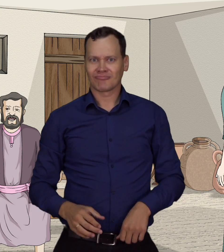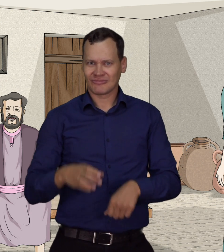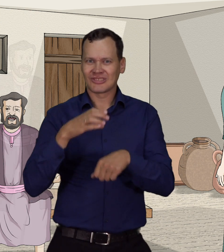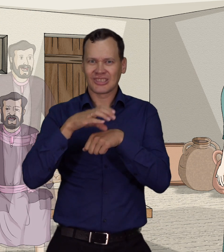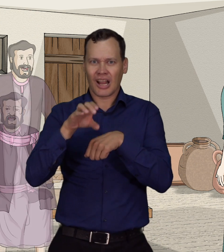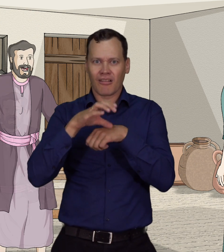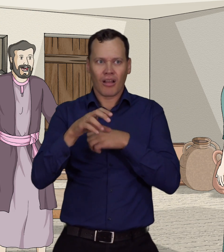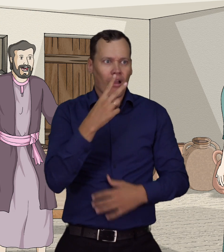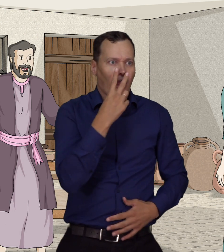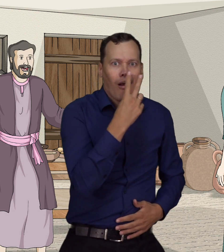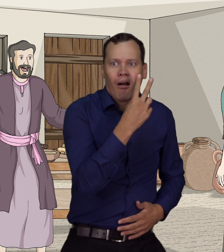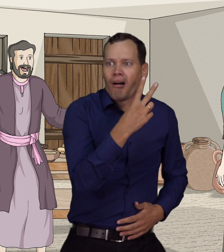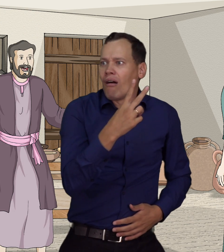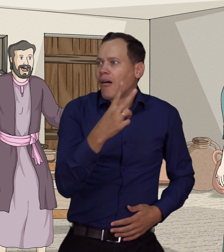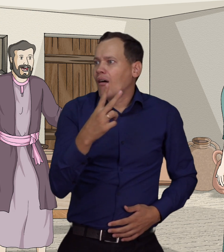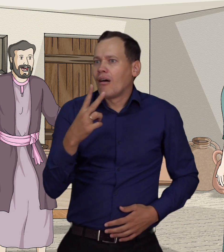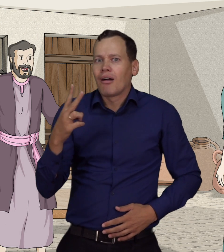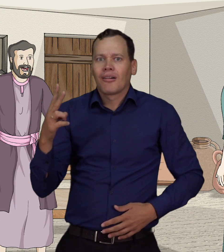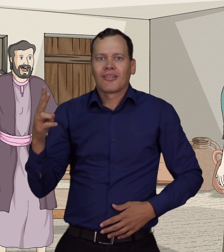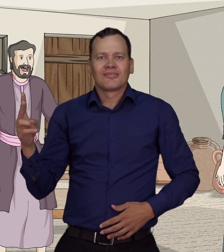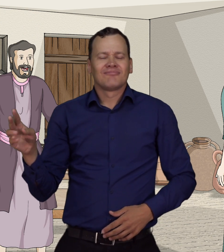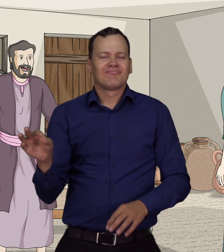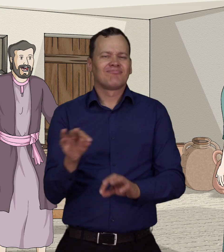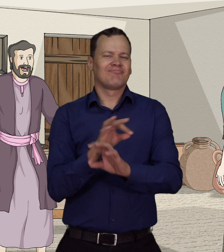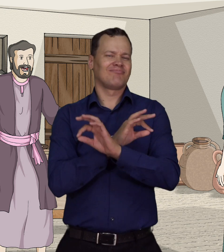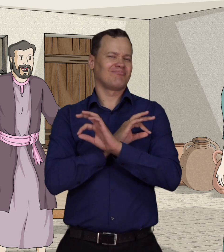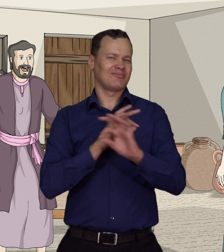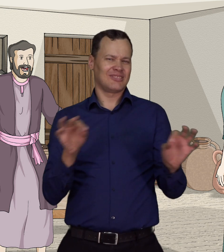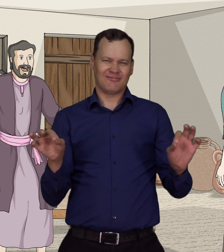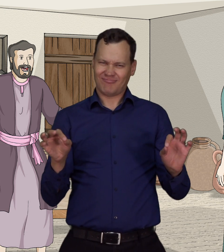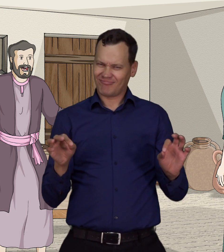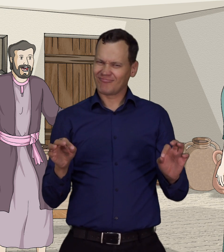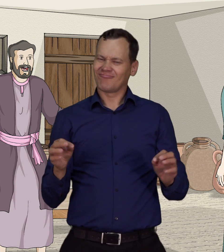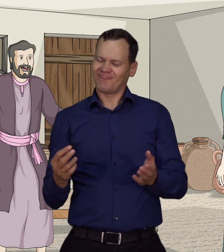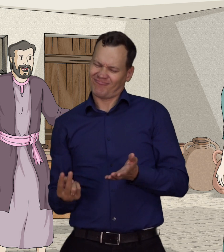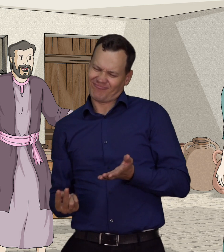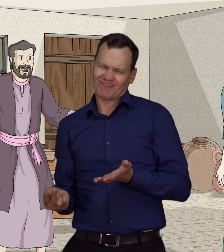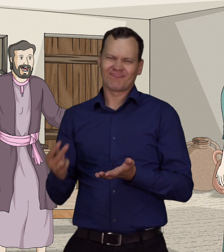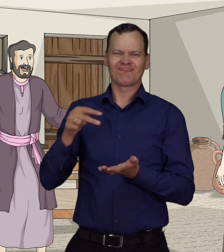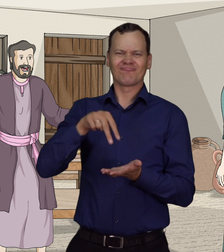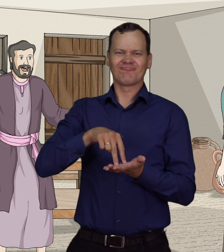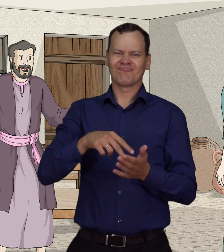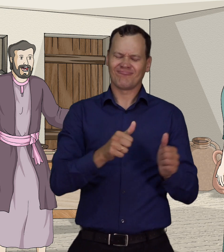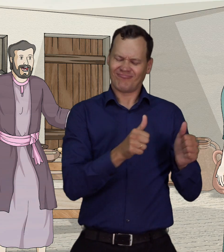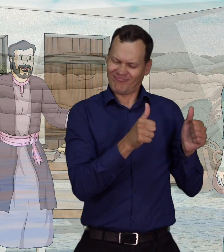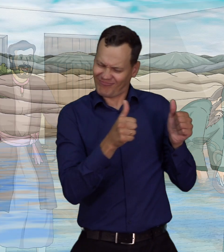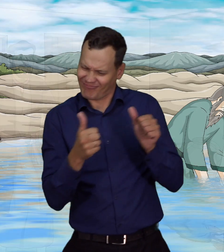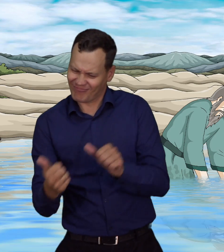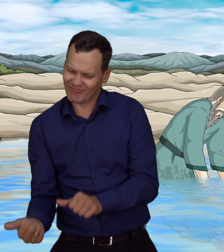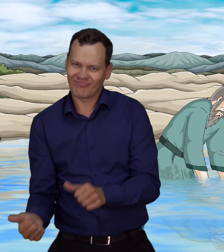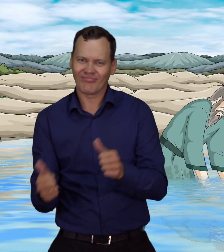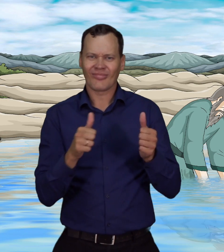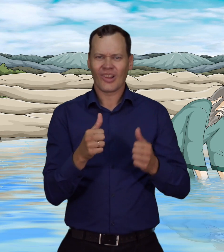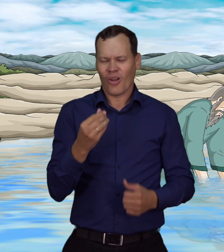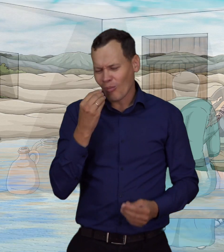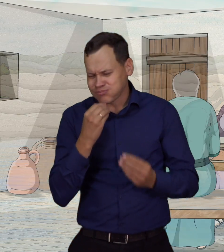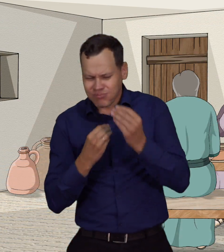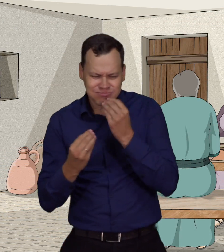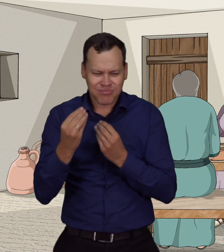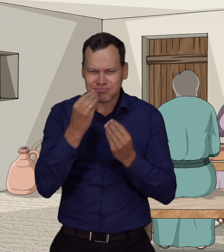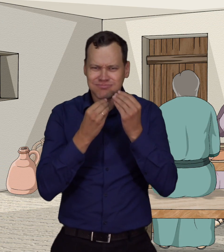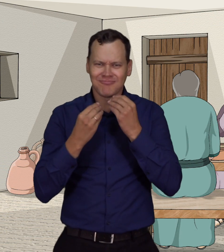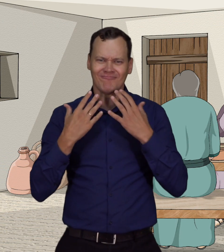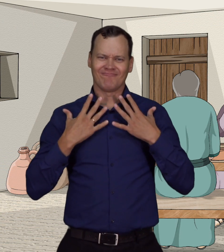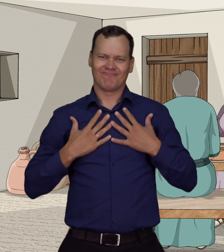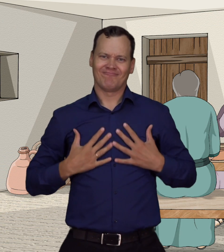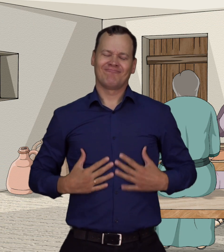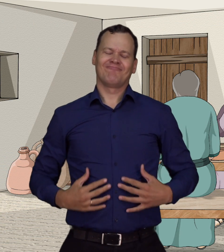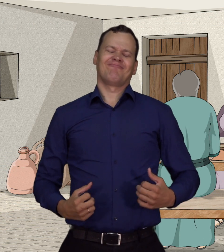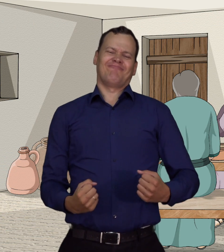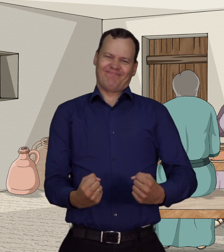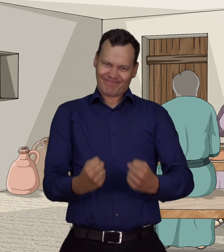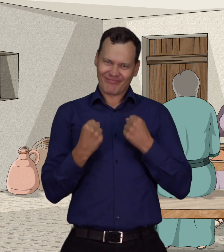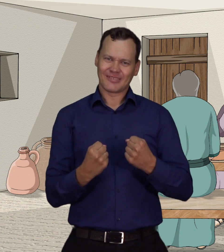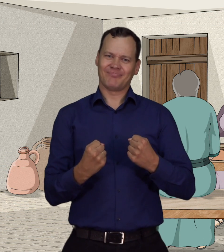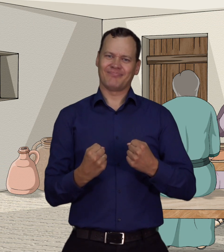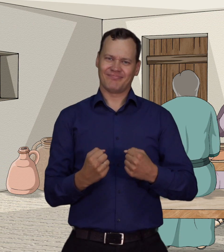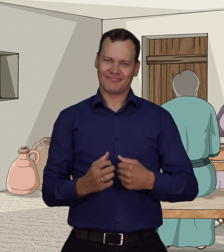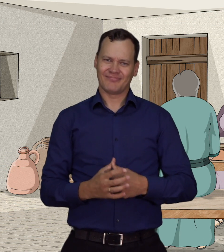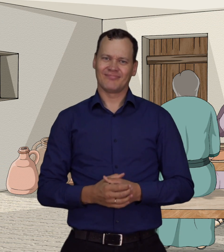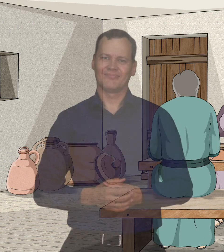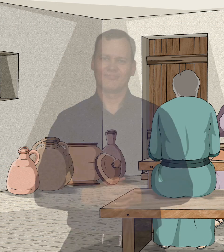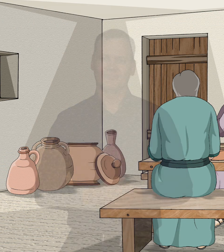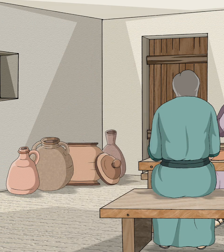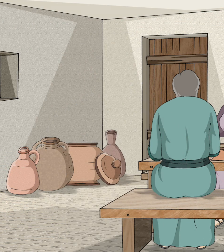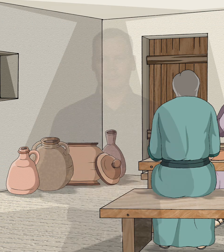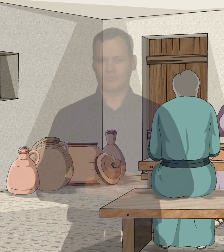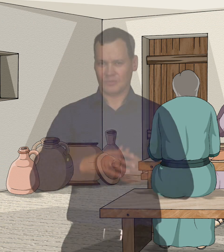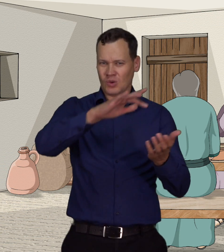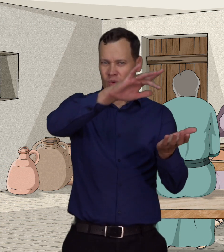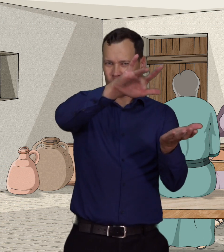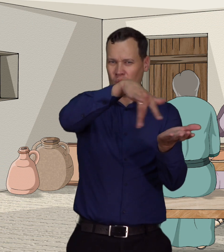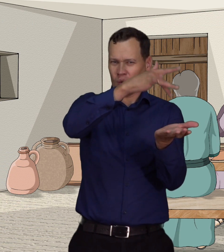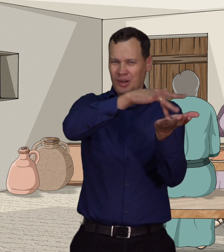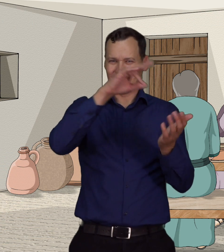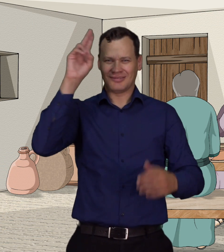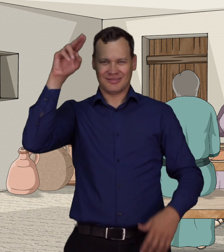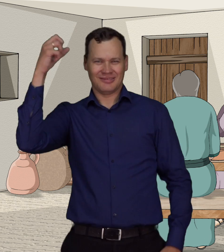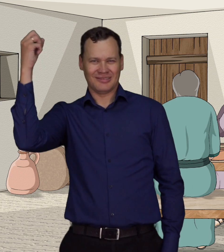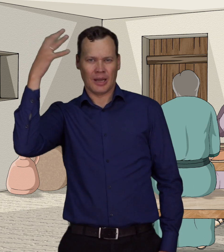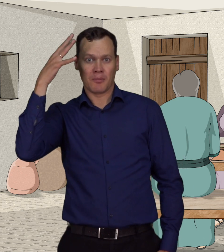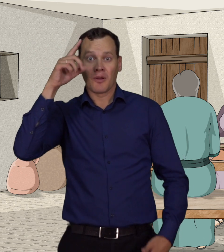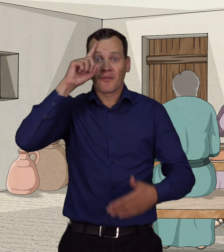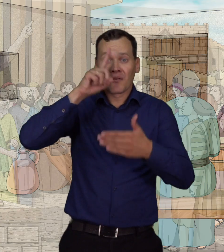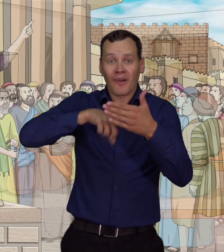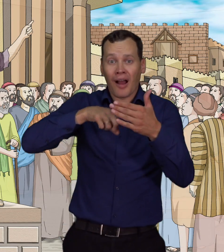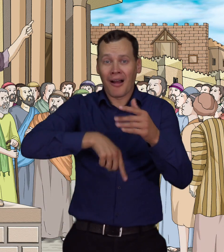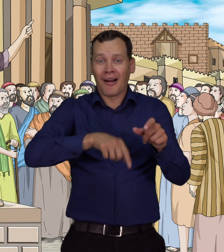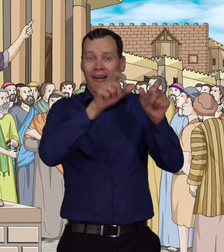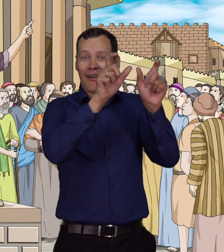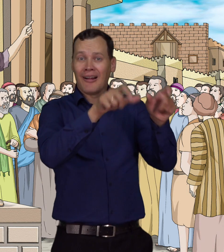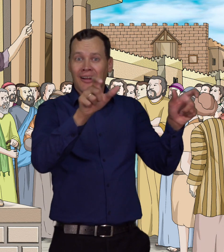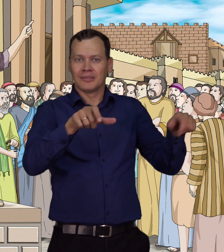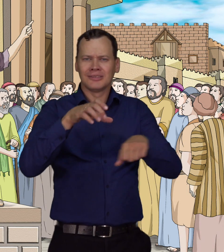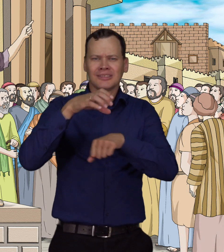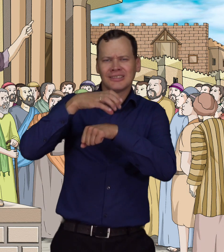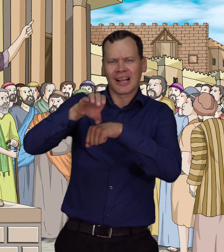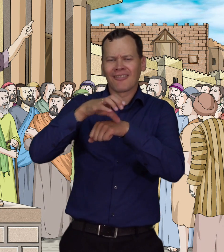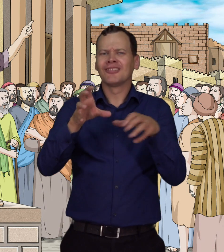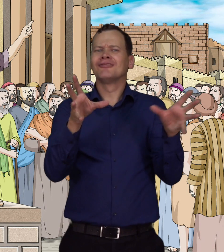He got up and was baptized, and after taking some food, he regained his strength. And he spent several days with the disciples in Damascus.